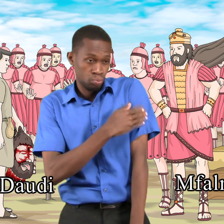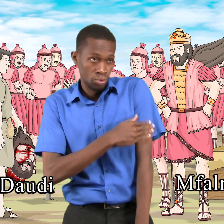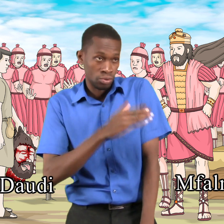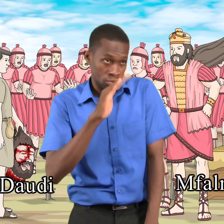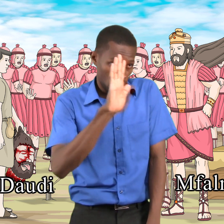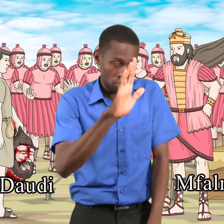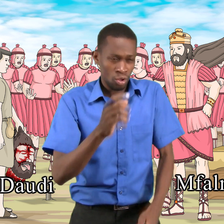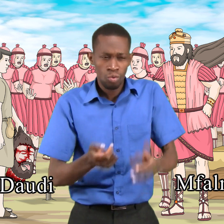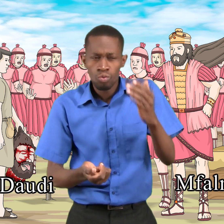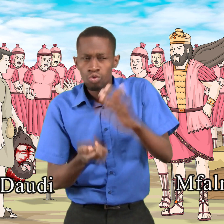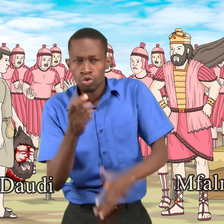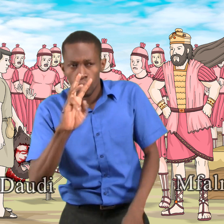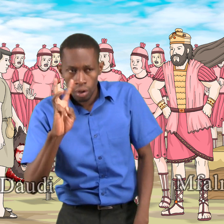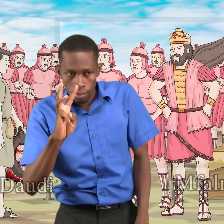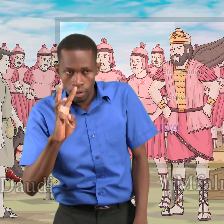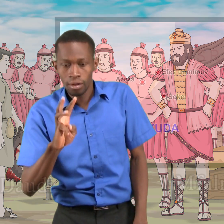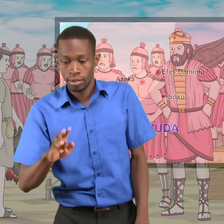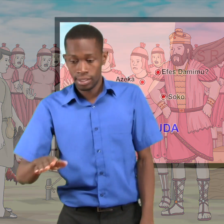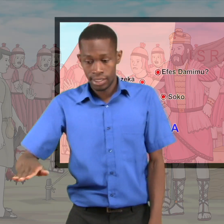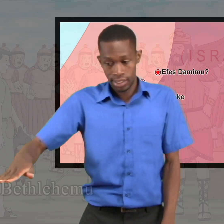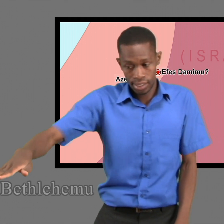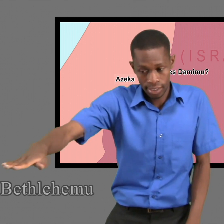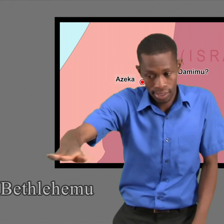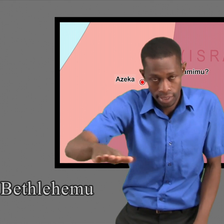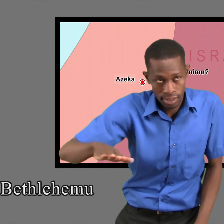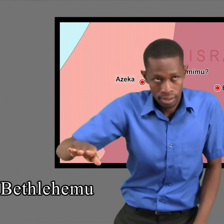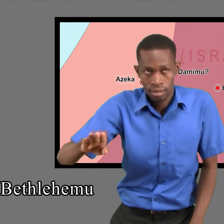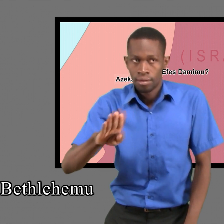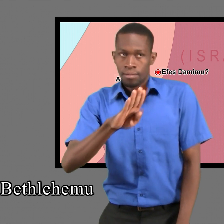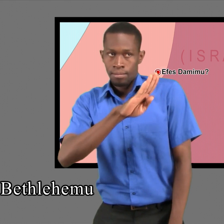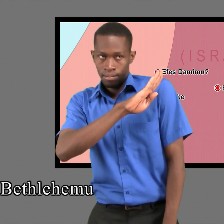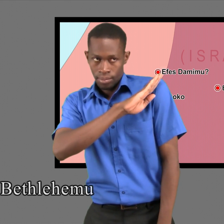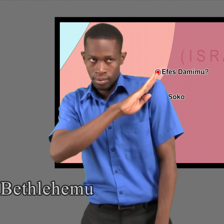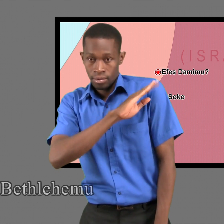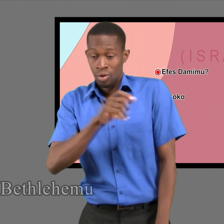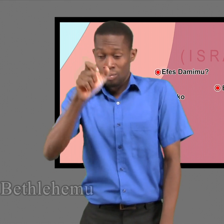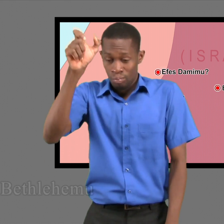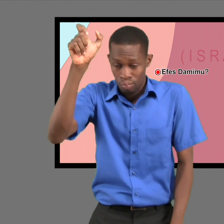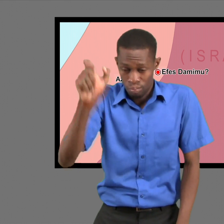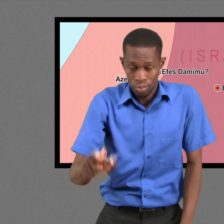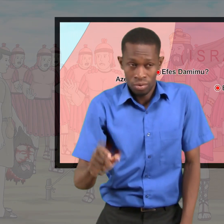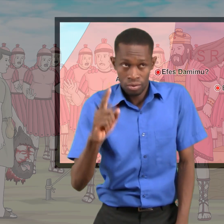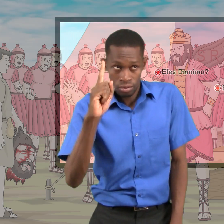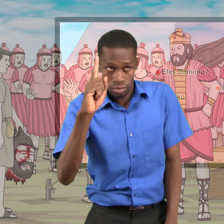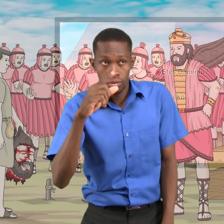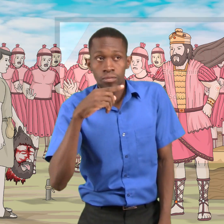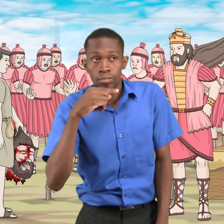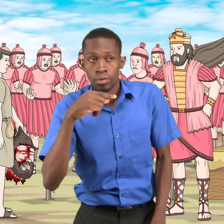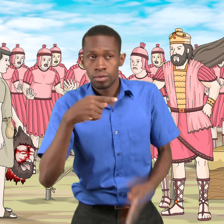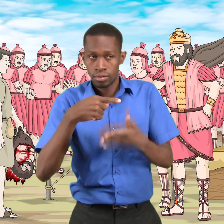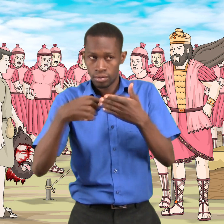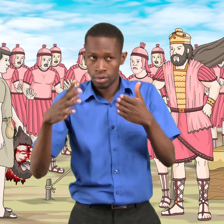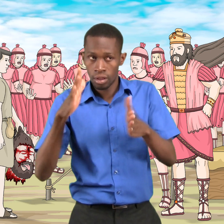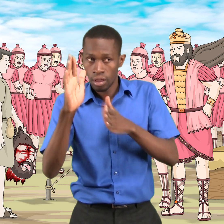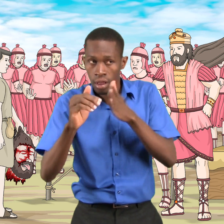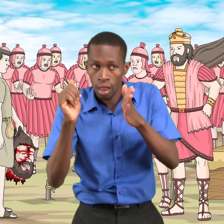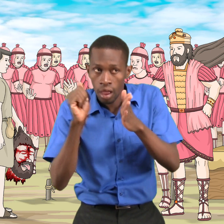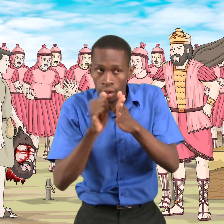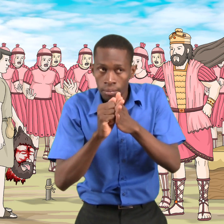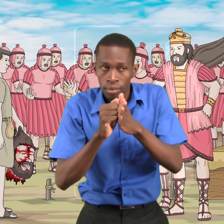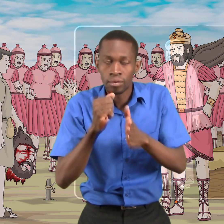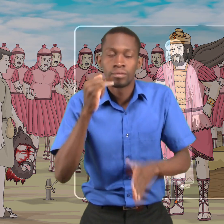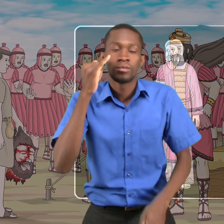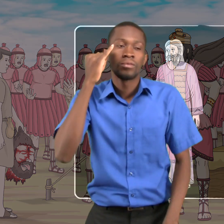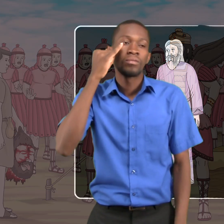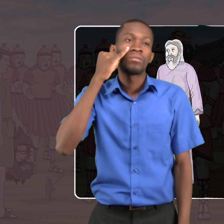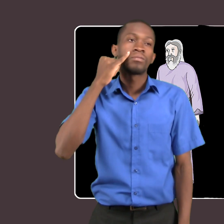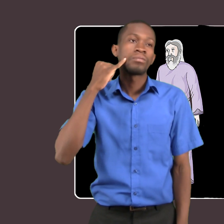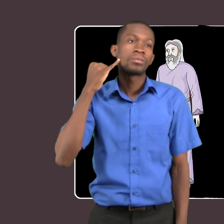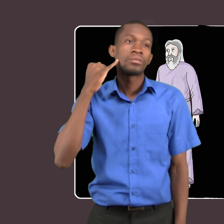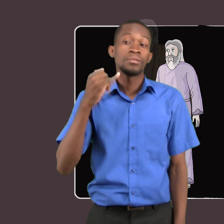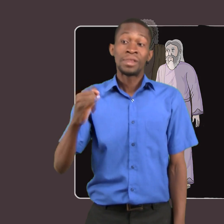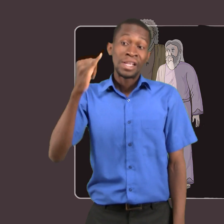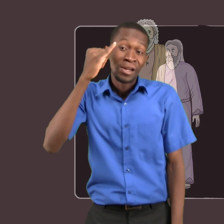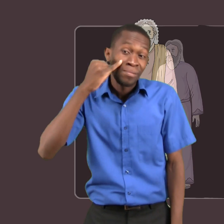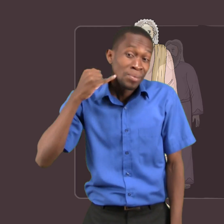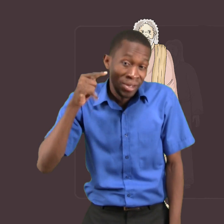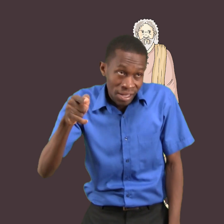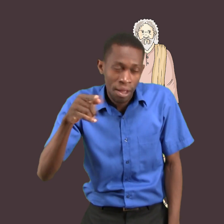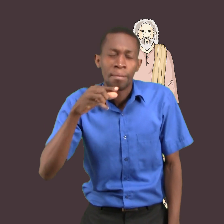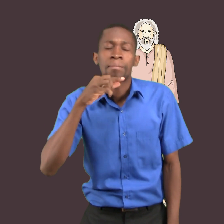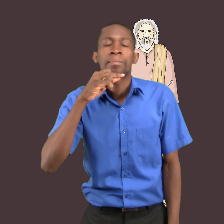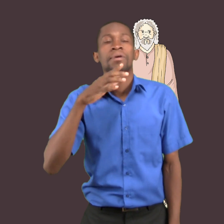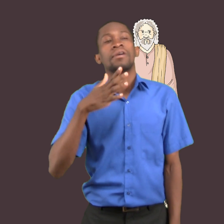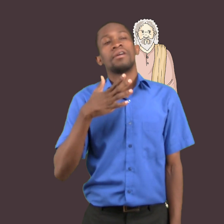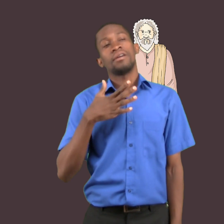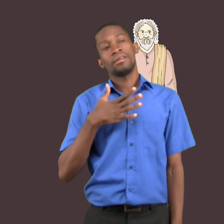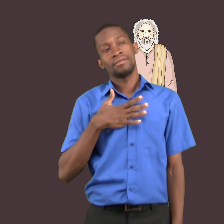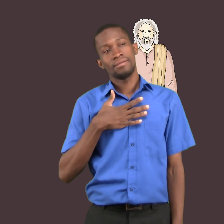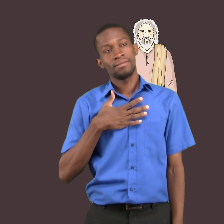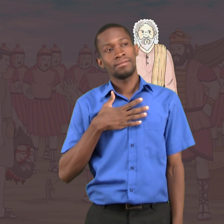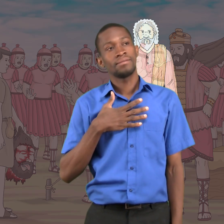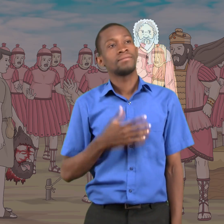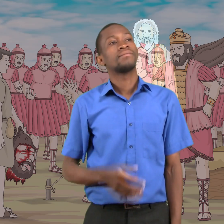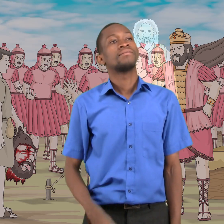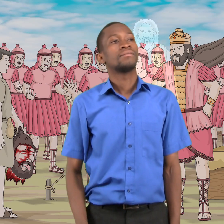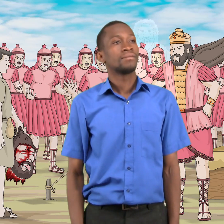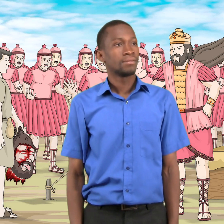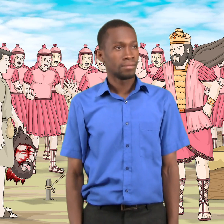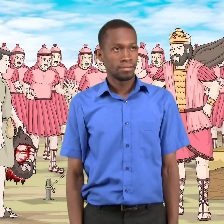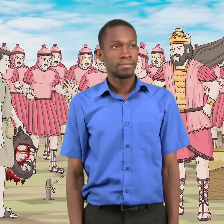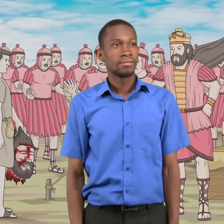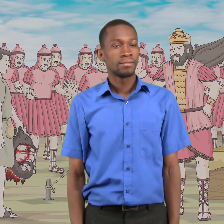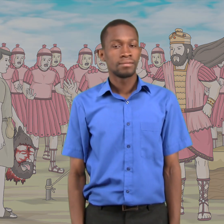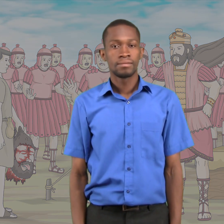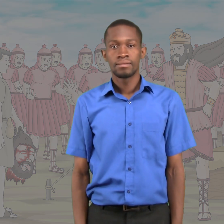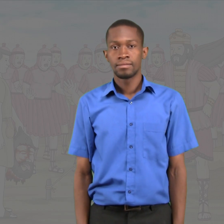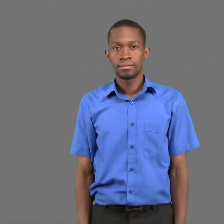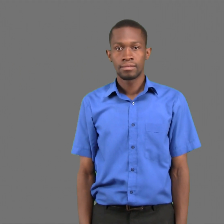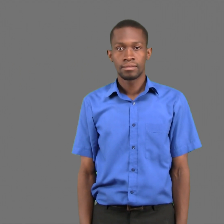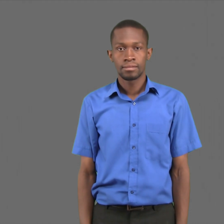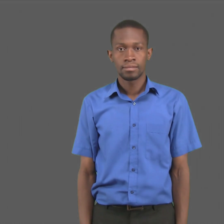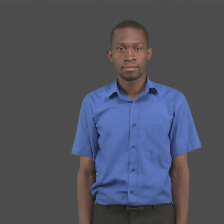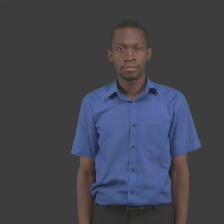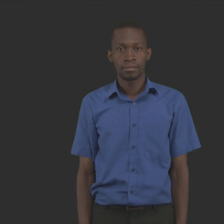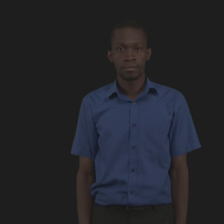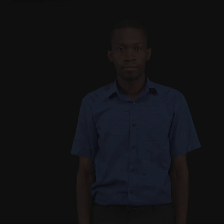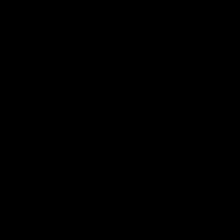“I am the son of your servant Jesse of Bethlehem,” David replied.